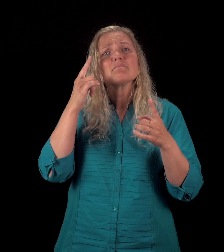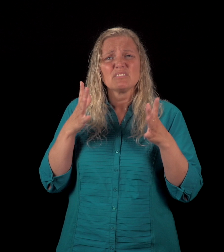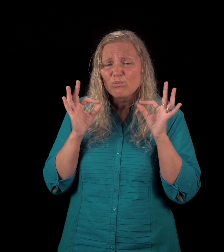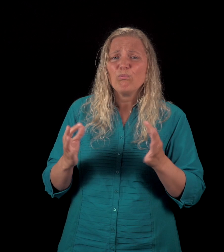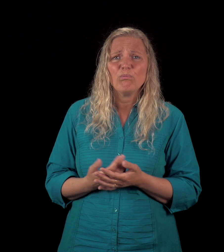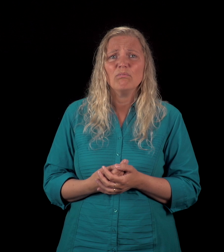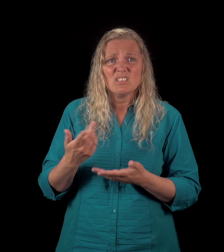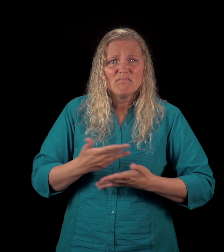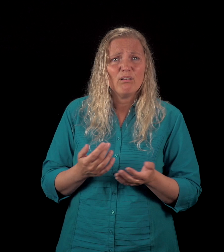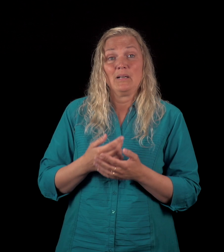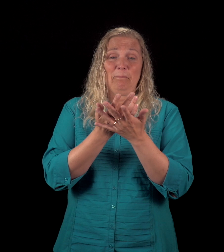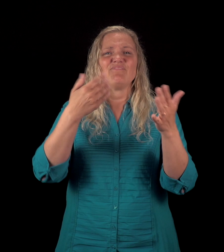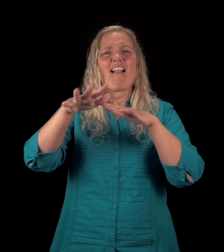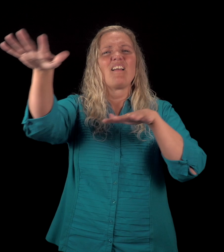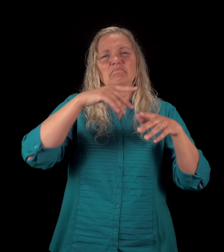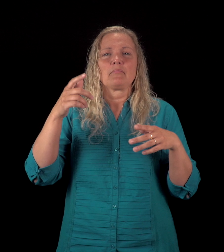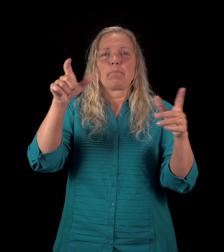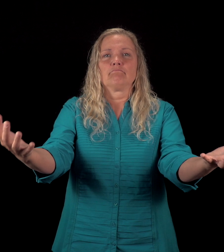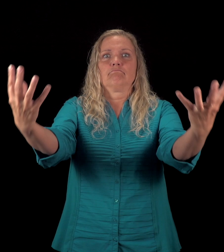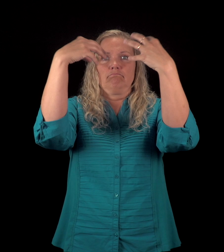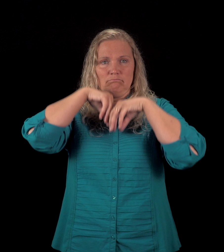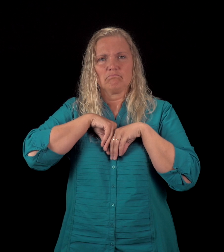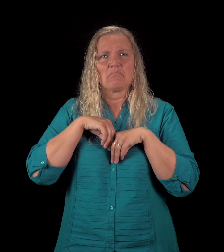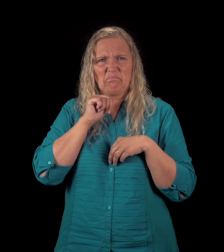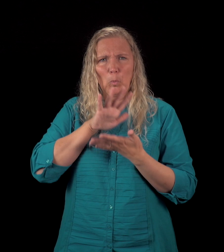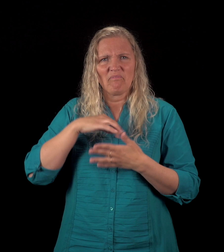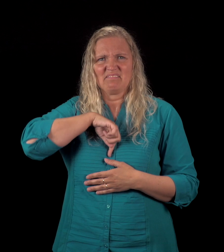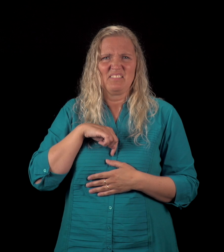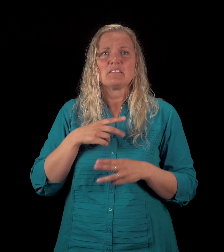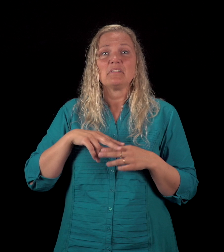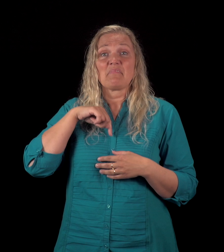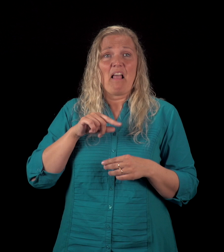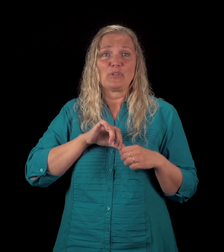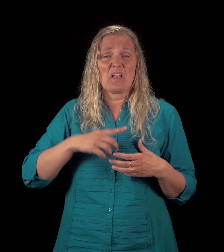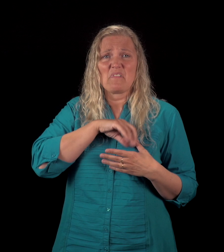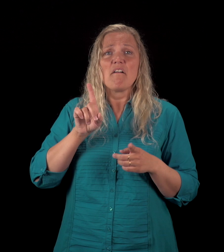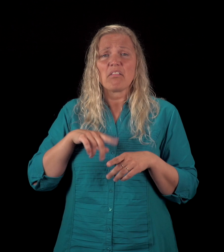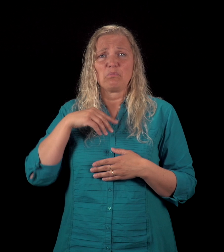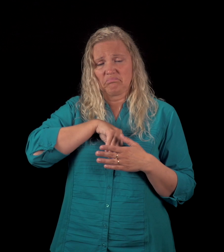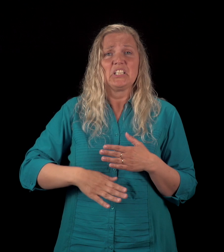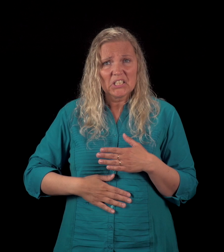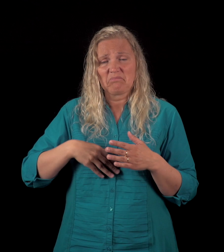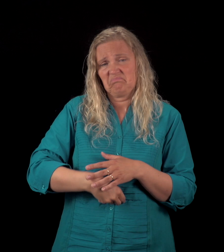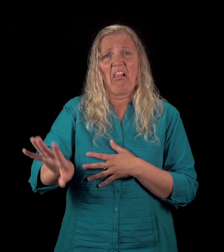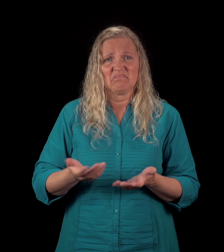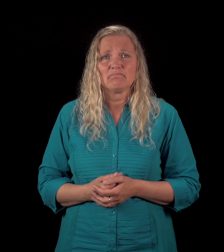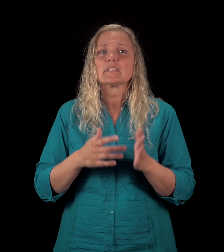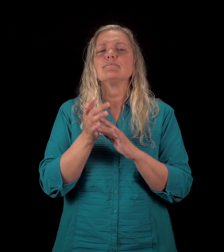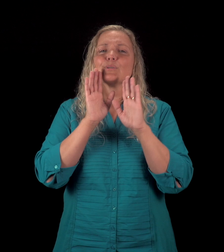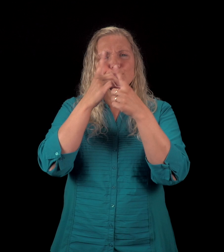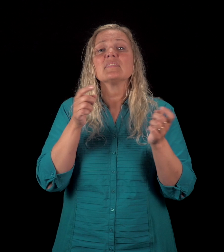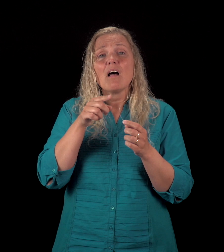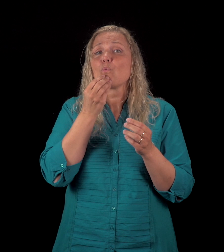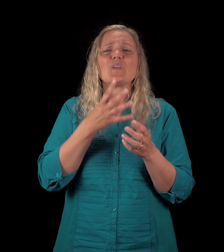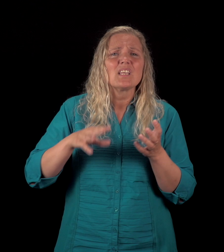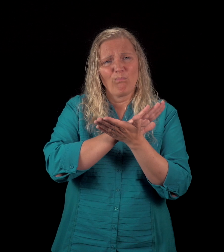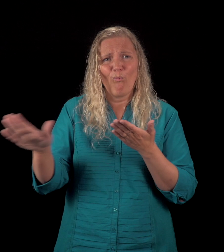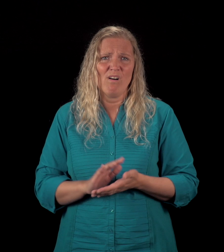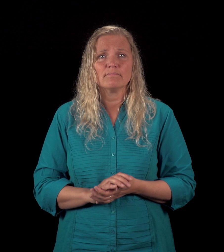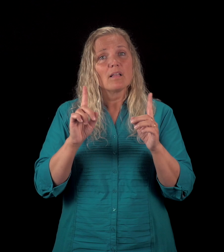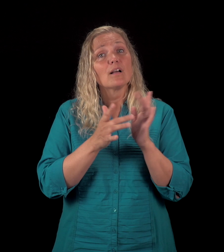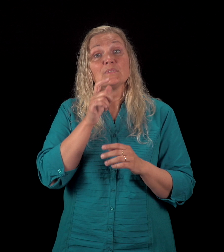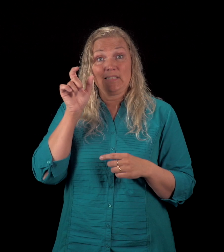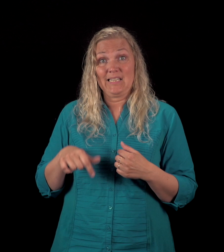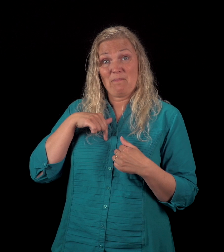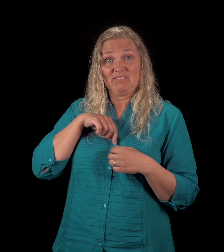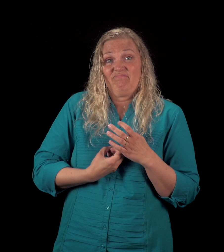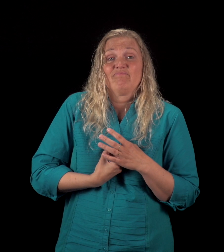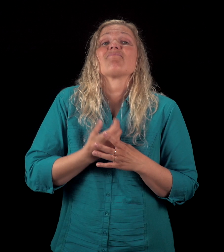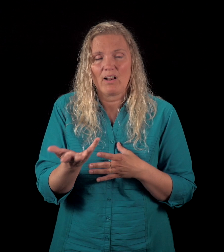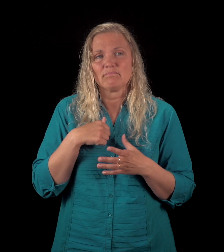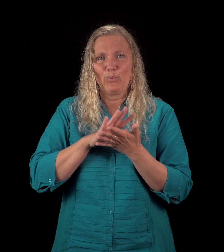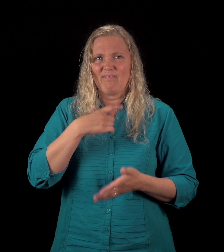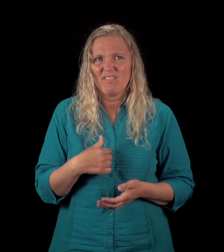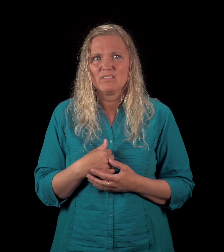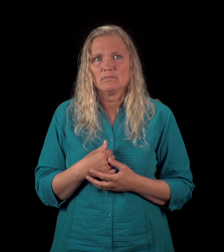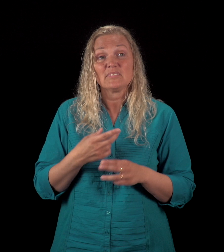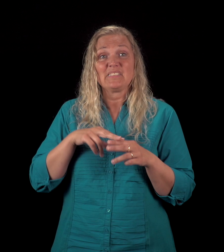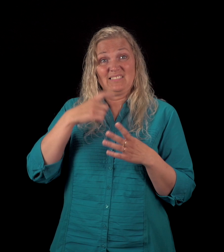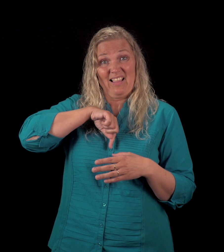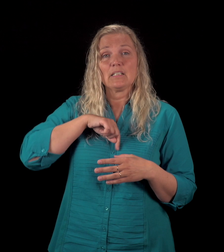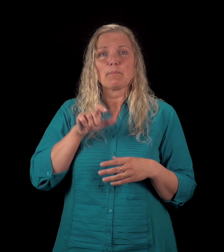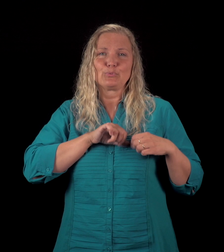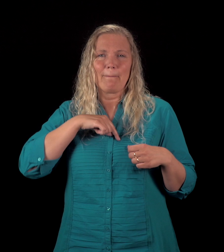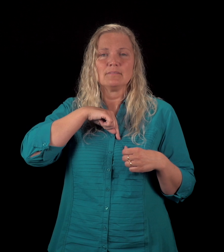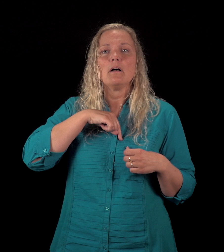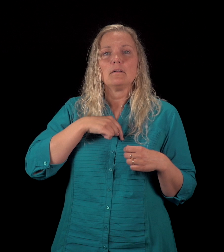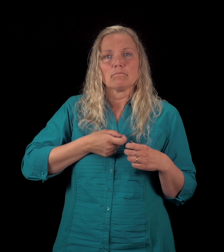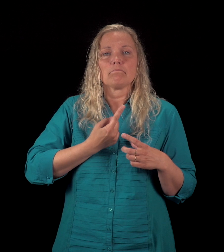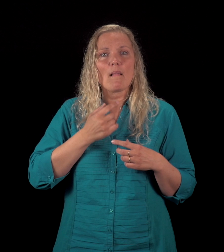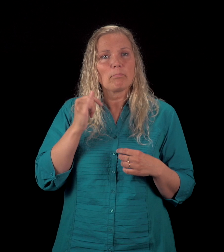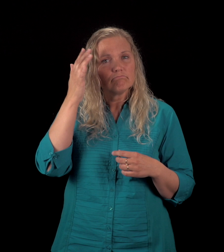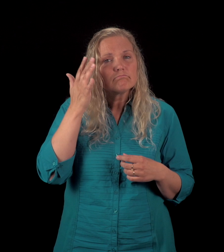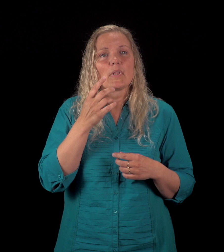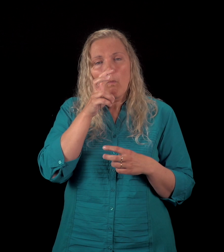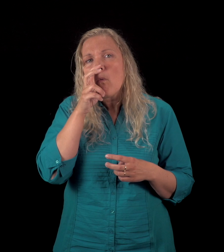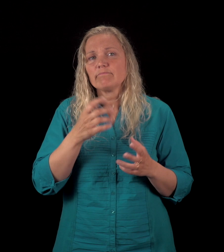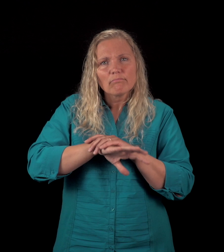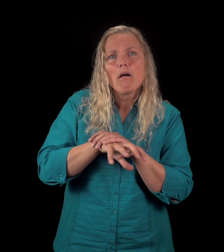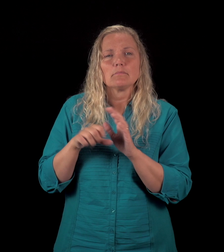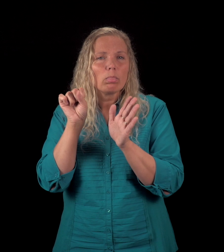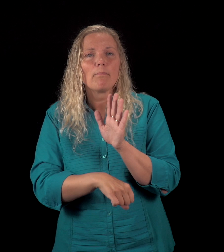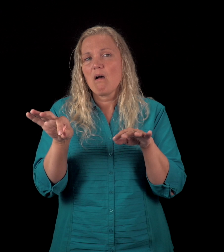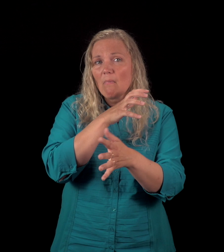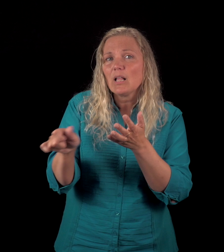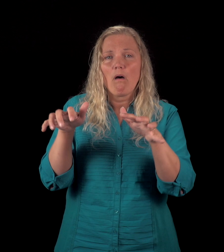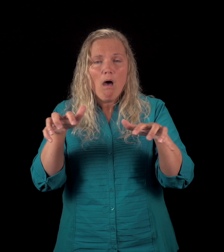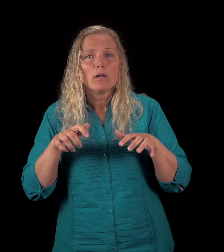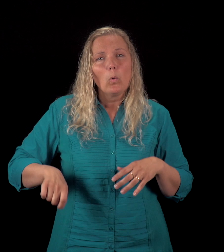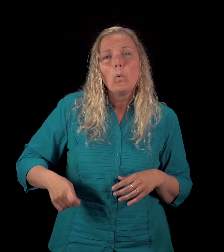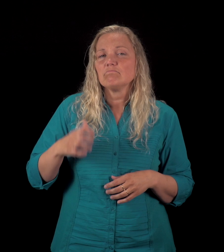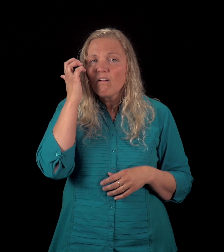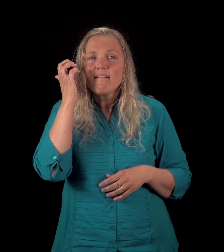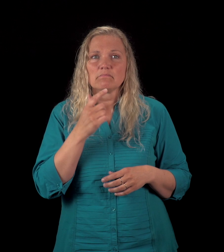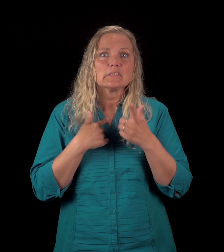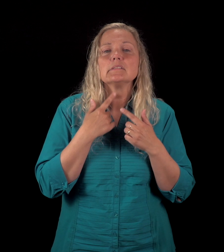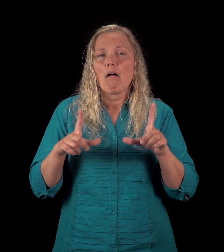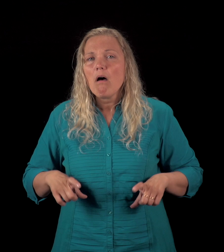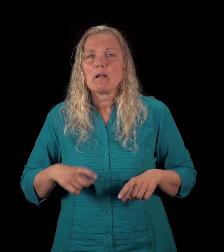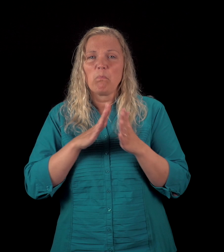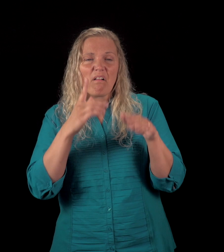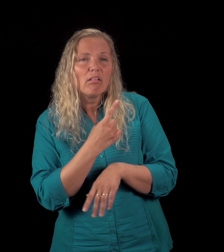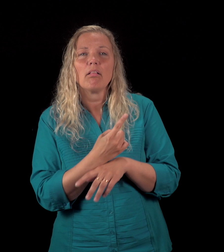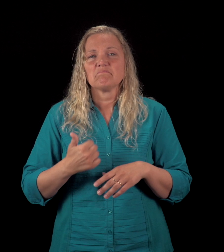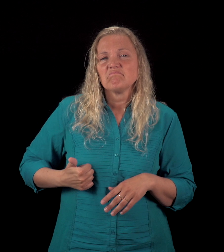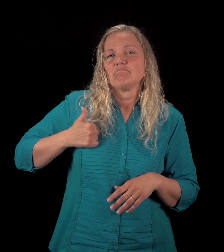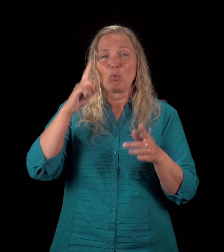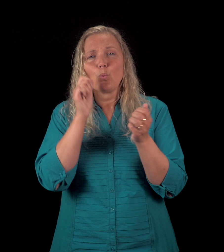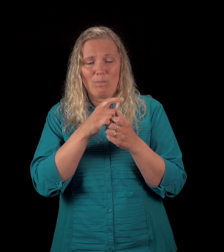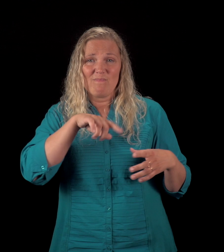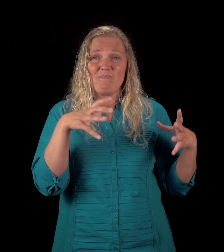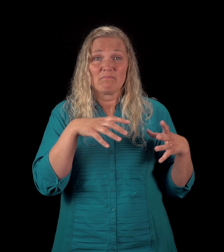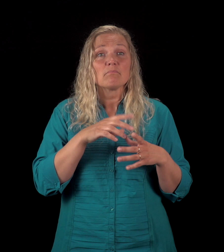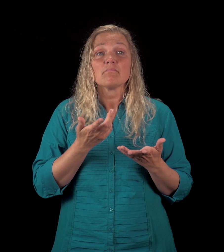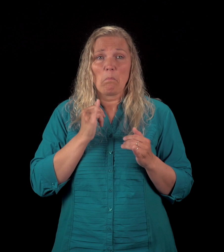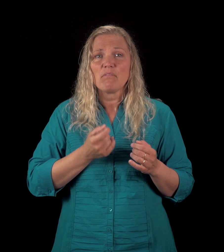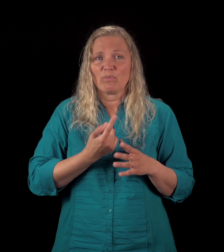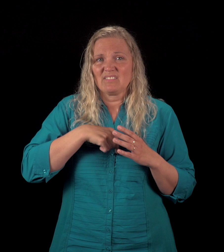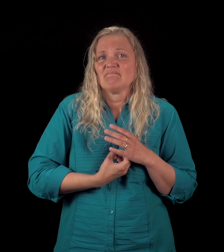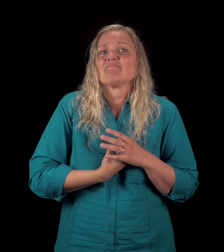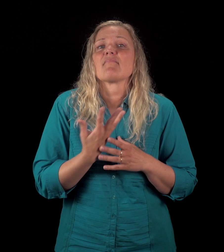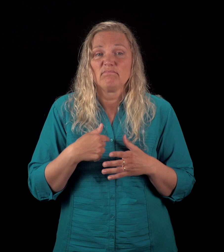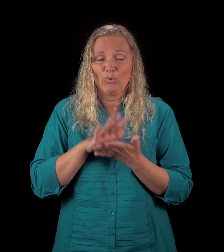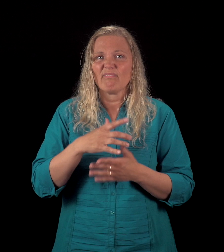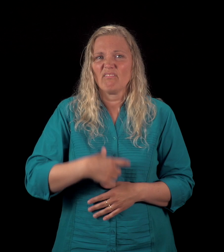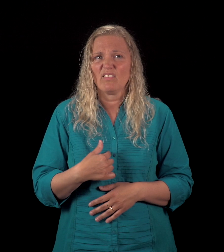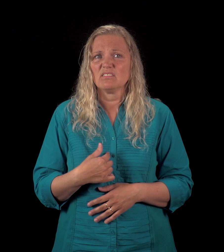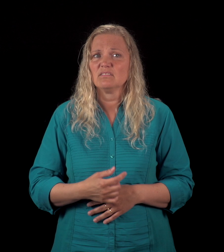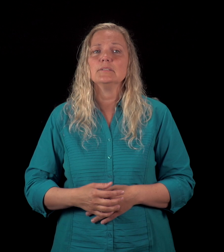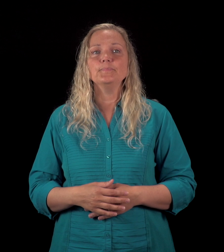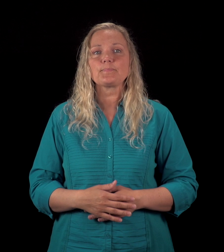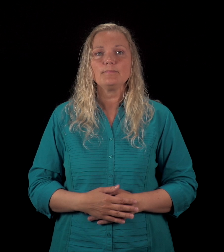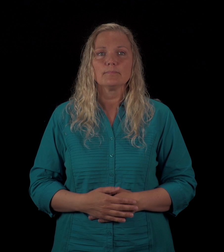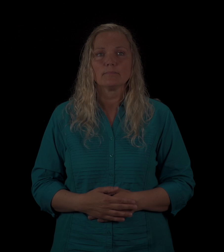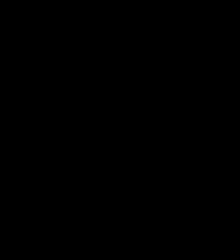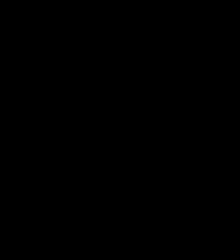Nothing that enters a man from the outside can defile him, because it does not enter his heart, but it goes into the stomach and then is eliminated.” (Thus all foods are clean.) He continued: “What comes out of a man, that is what defiles him. For from within the hearts of men come evil thoughts, sexual immorality, theft, murder, adultery, greed, wickedness, deceit, debauchery, envy, slander, arrogance, and foolishness. All these evils come from within, and these are what defile a man.”